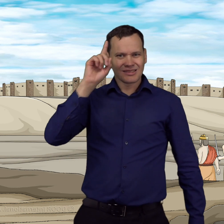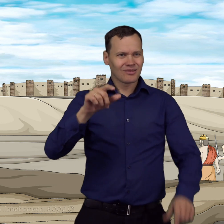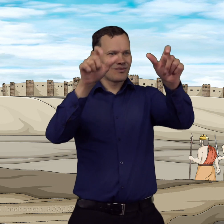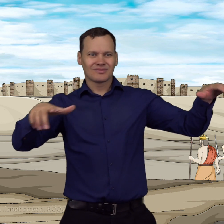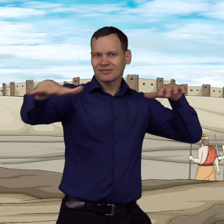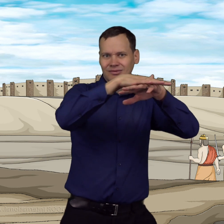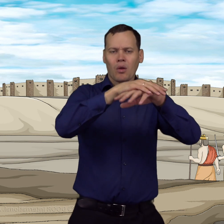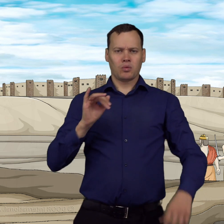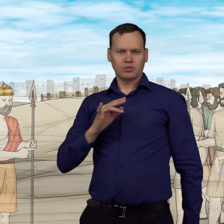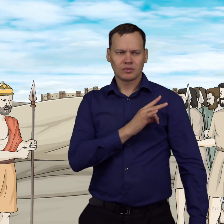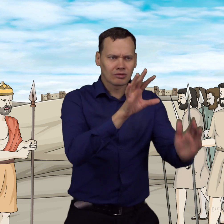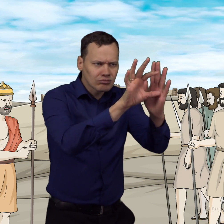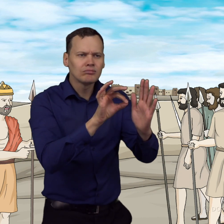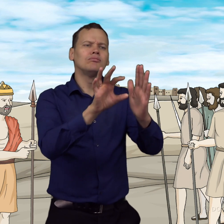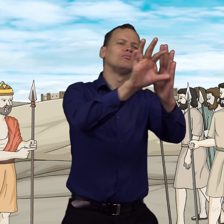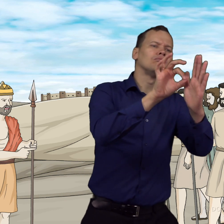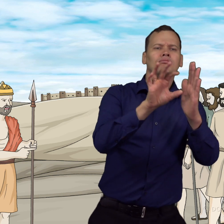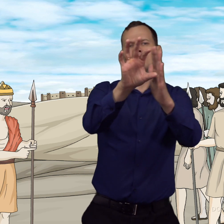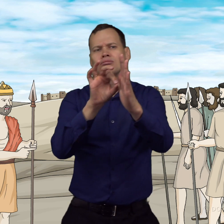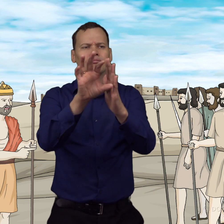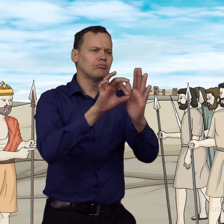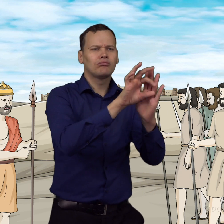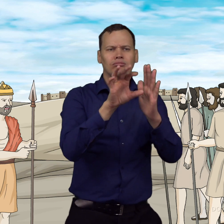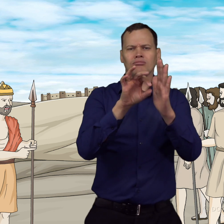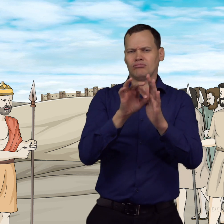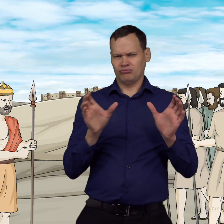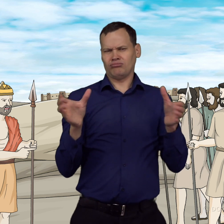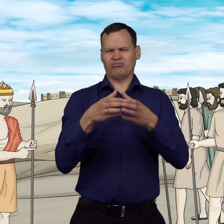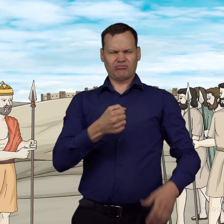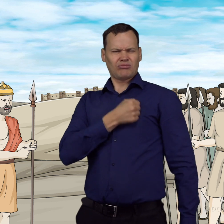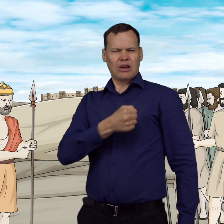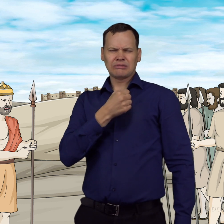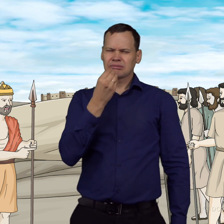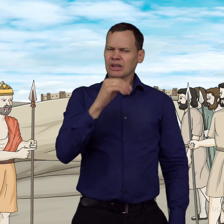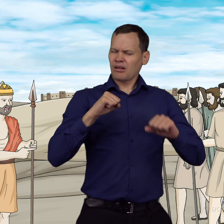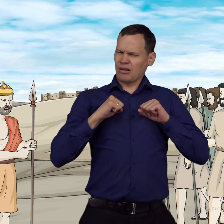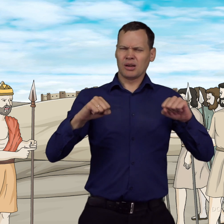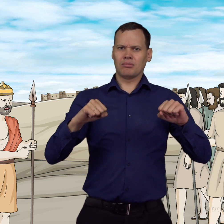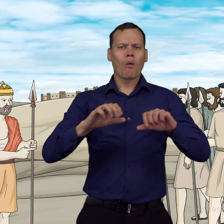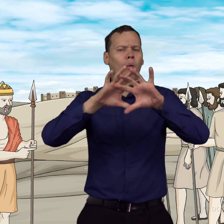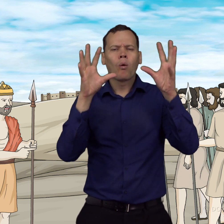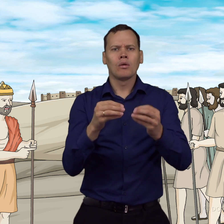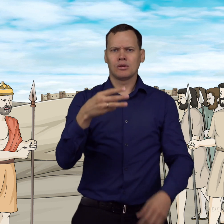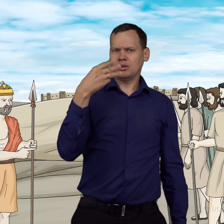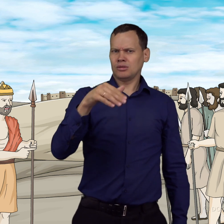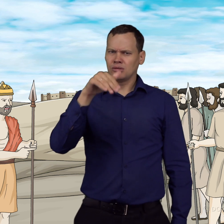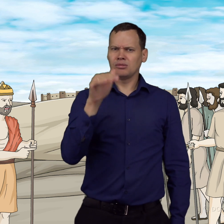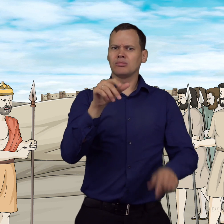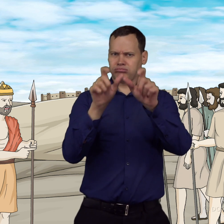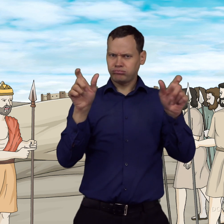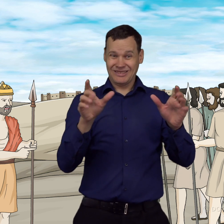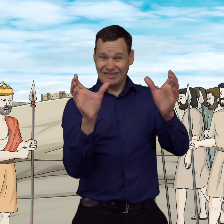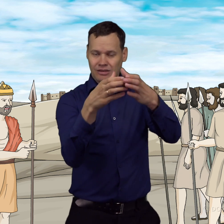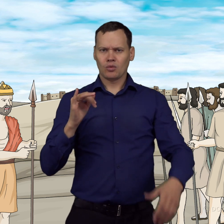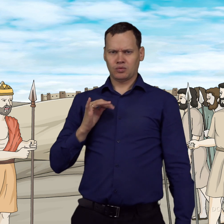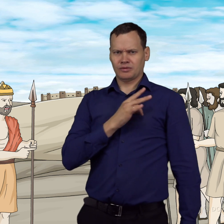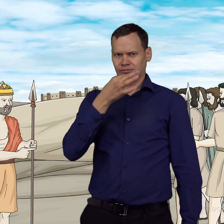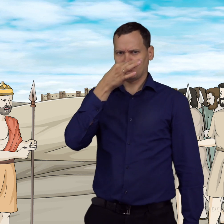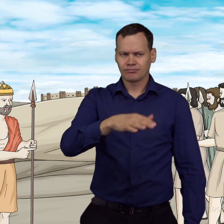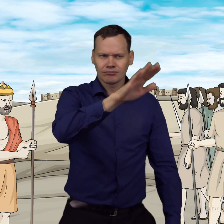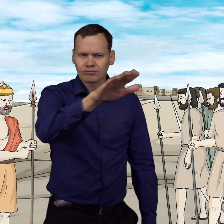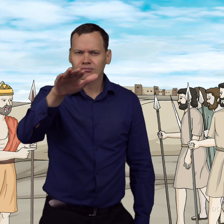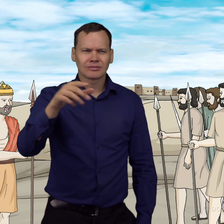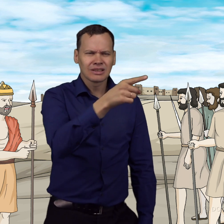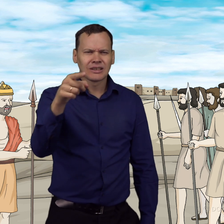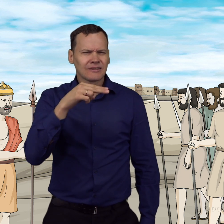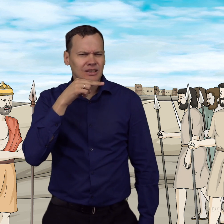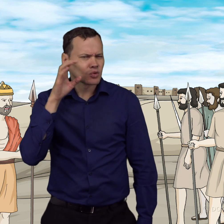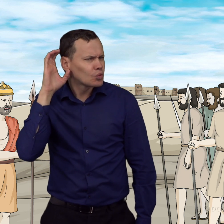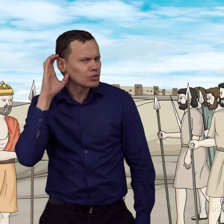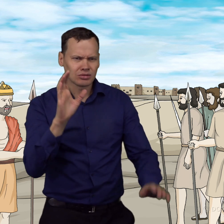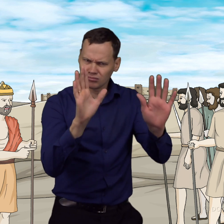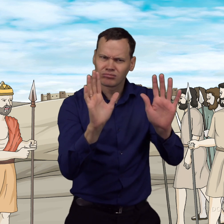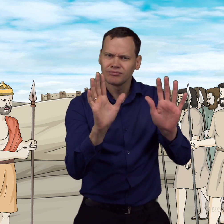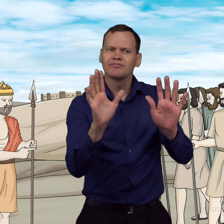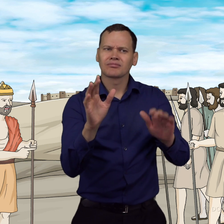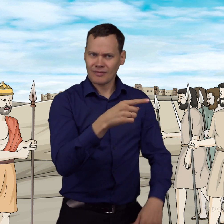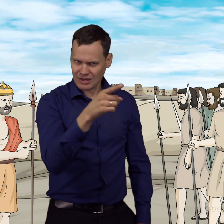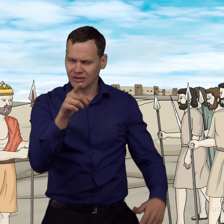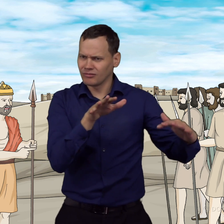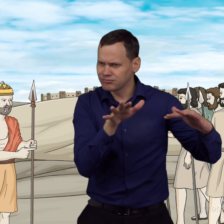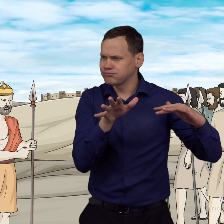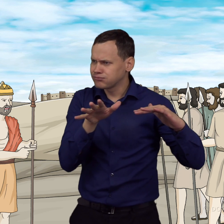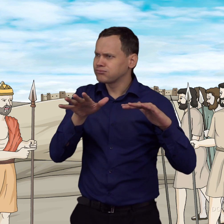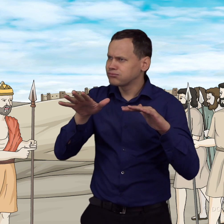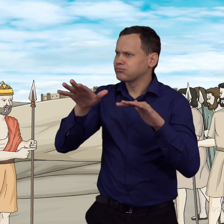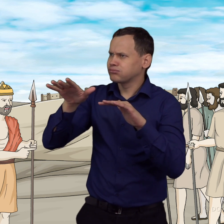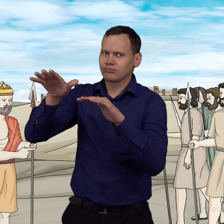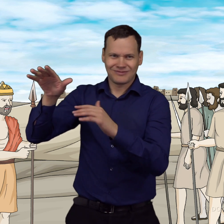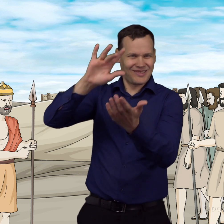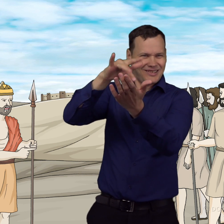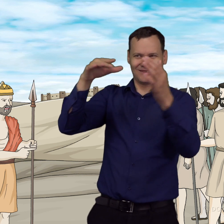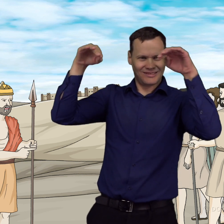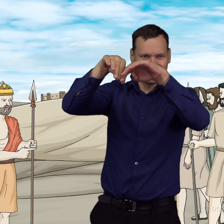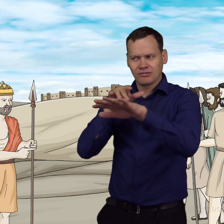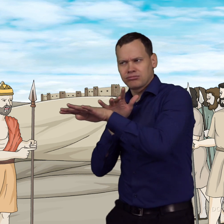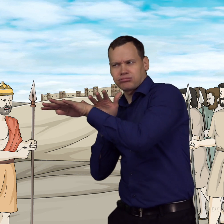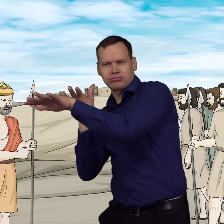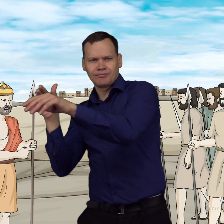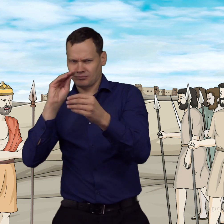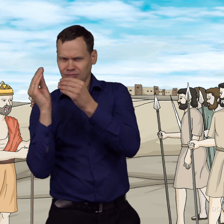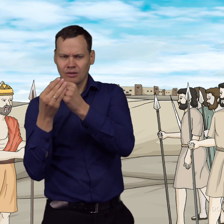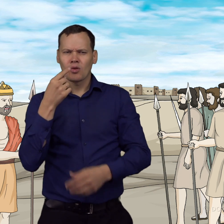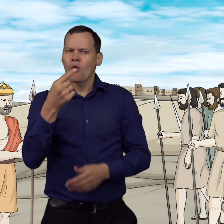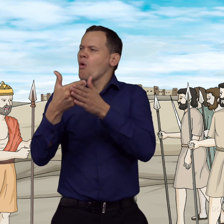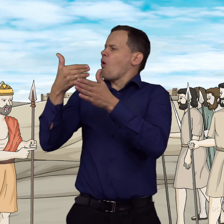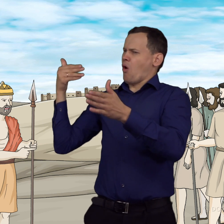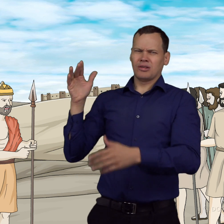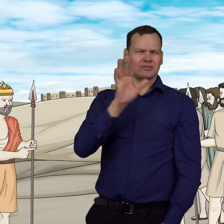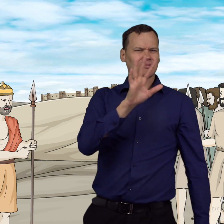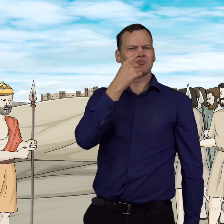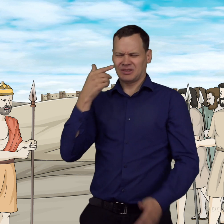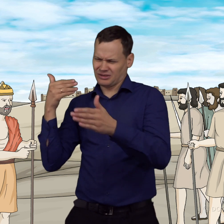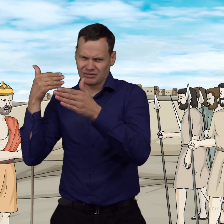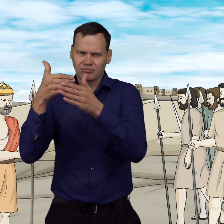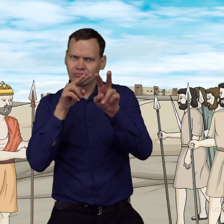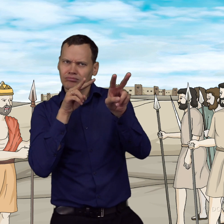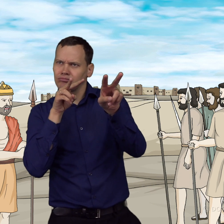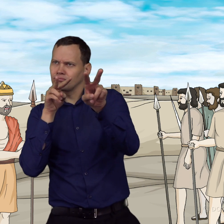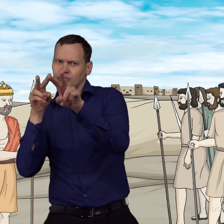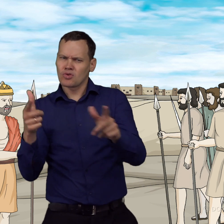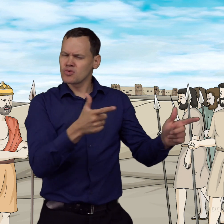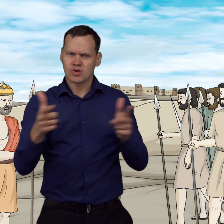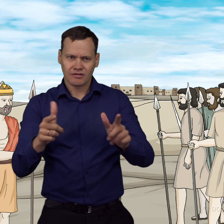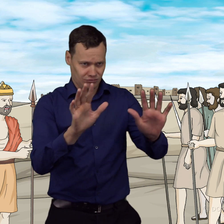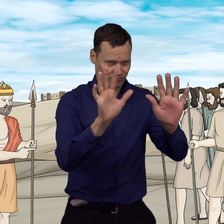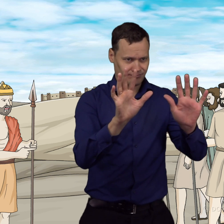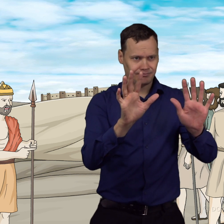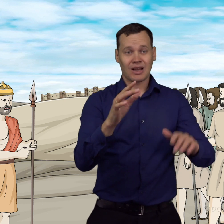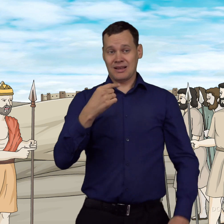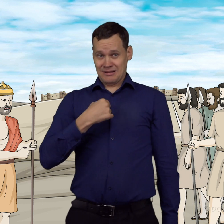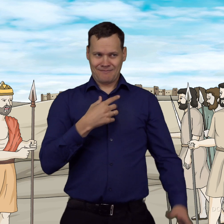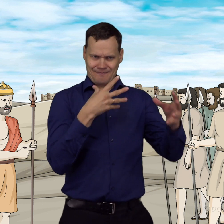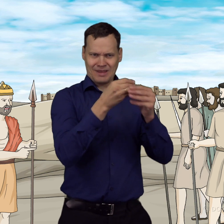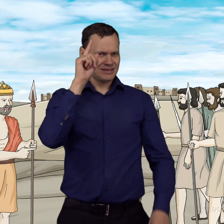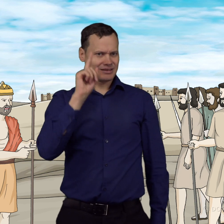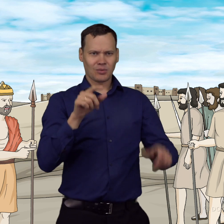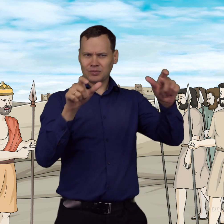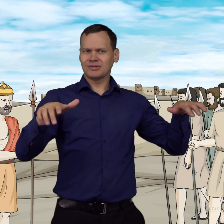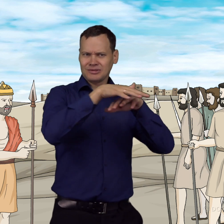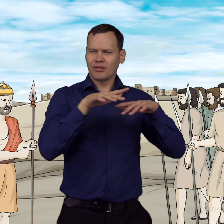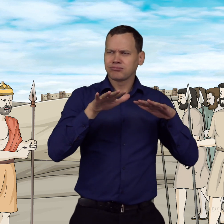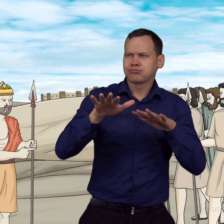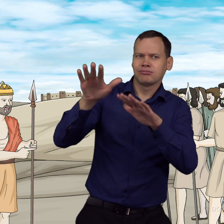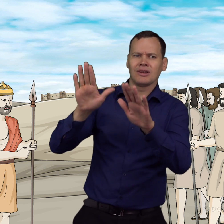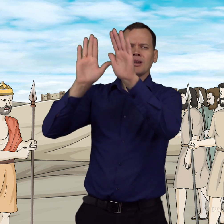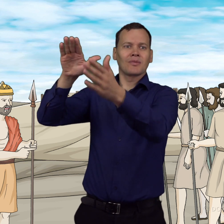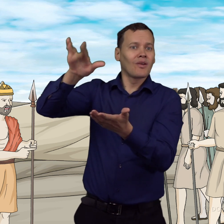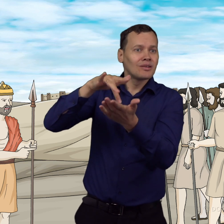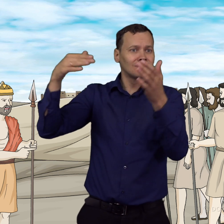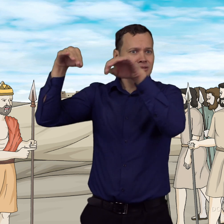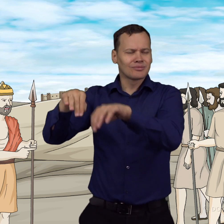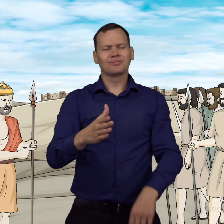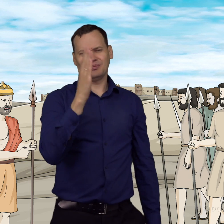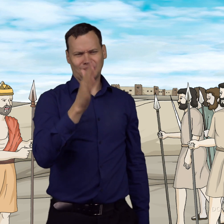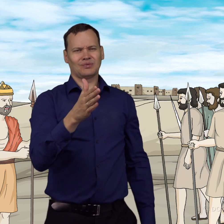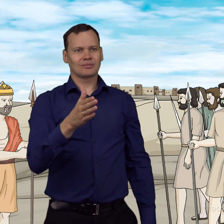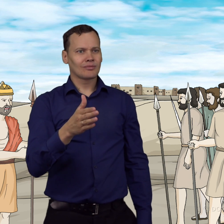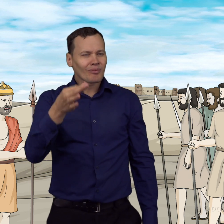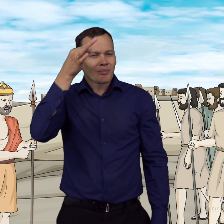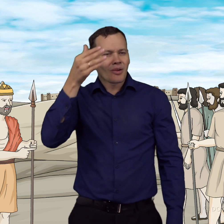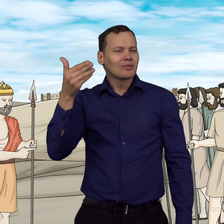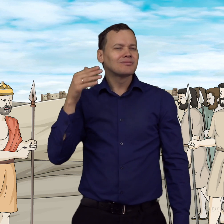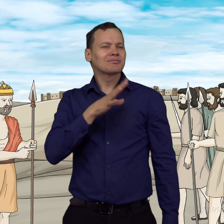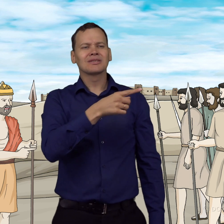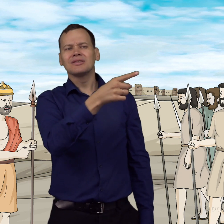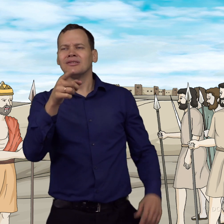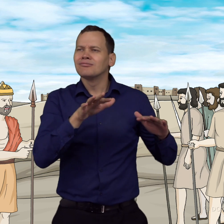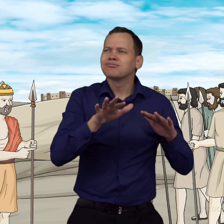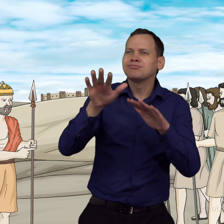Joshua chose 30,000 mighty men of valor and sent them out at night with these orders: “Pay attention. You are to lie in ambush behind the city, not too far from it. All of you must be ready. Then I and all the troops with me will advance on the city.